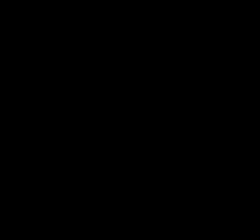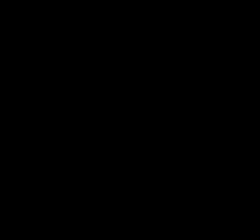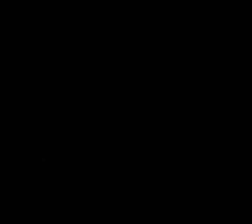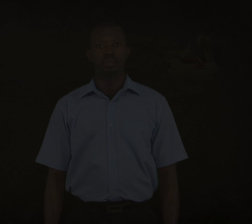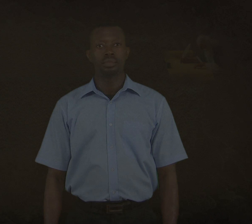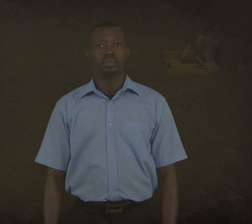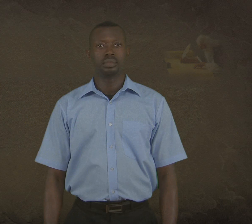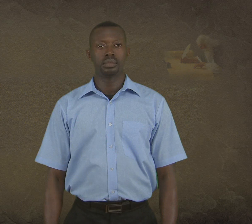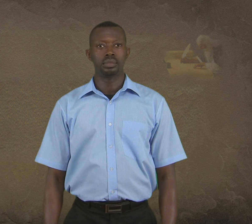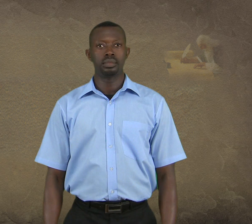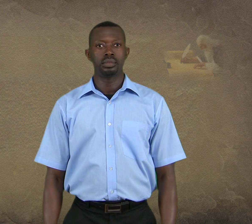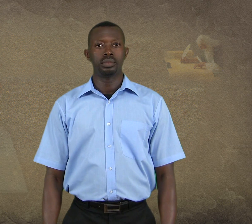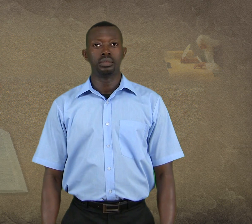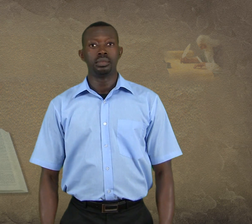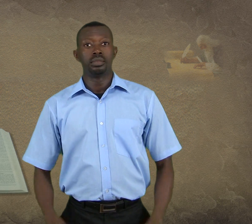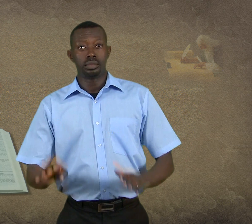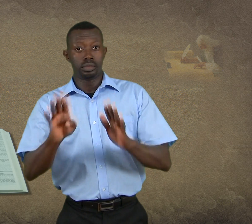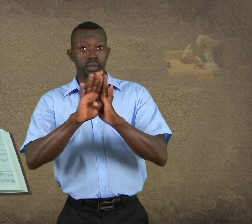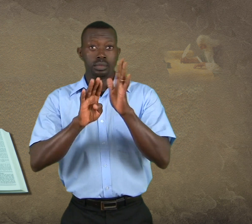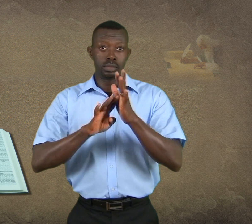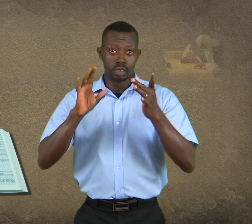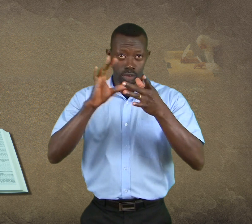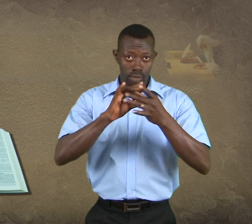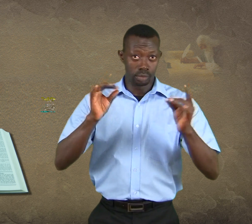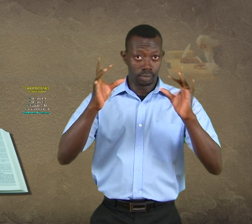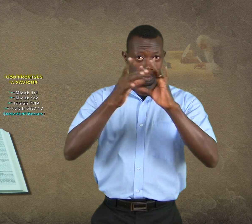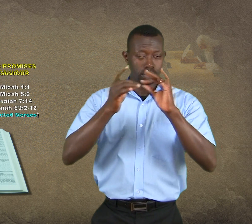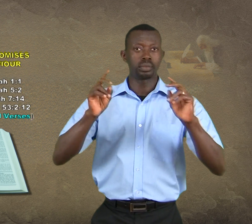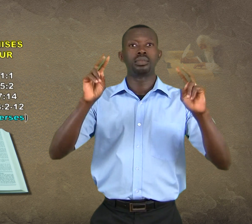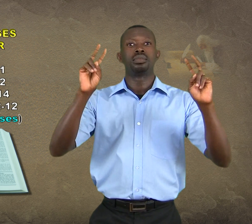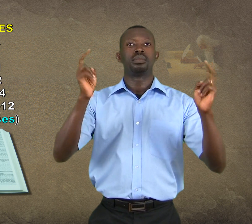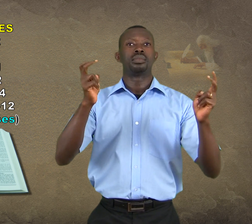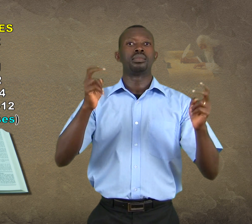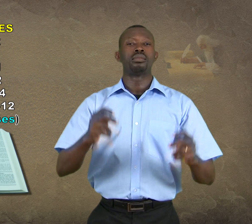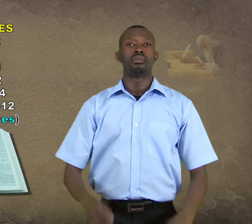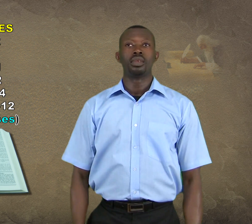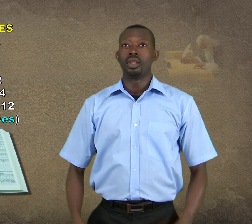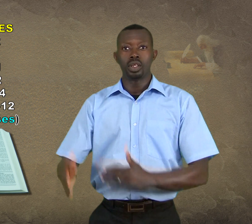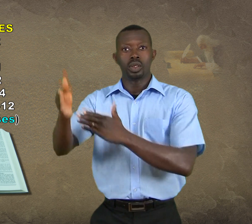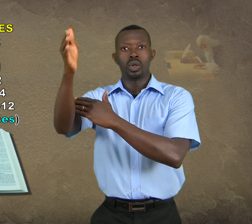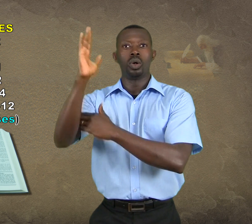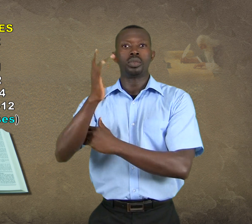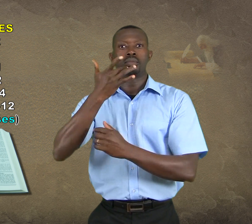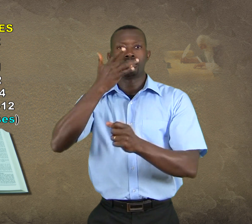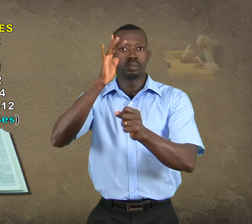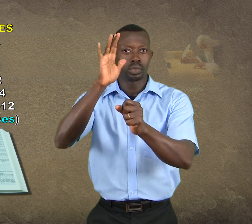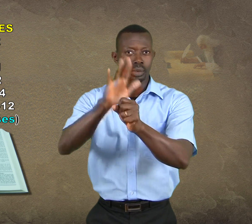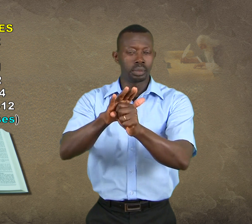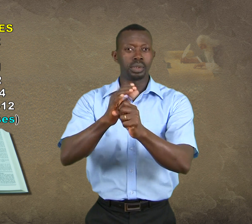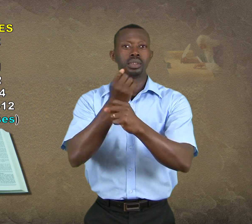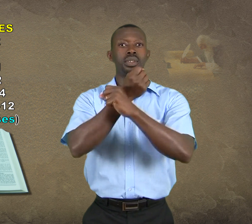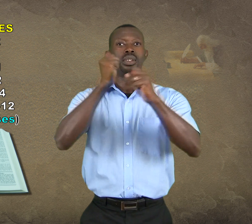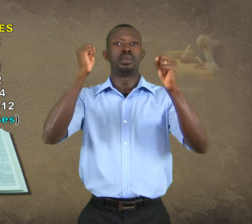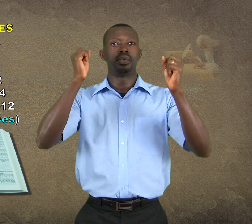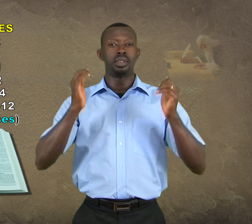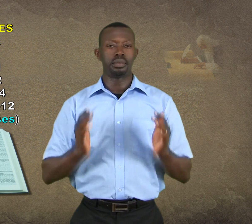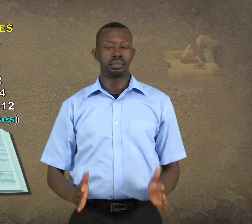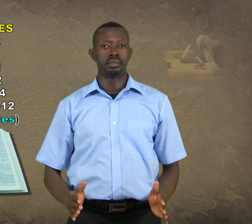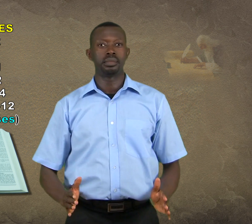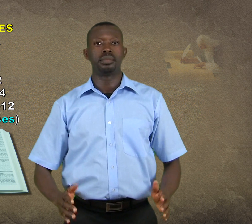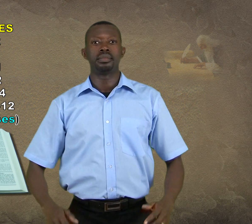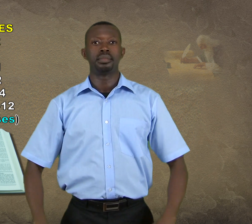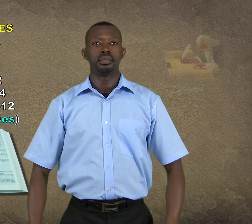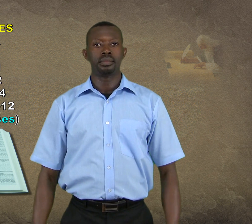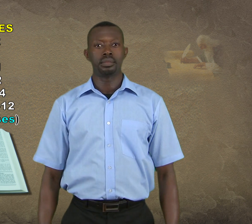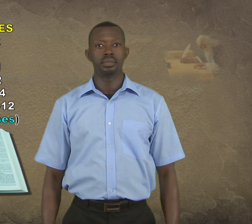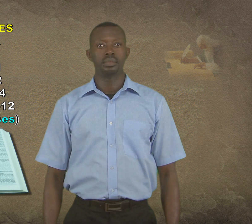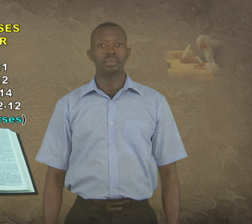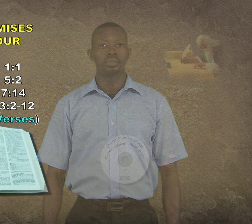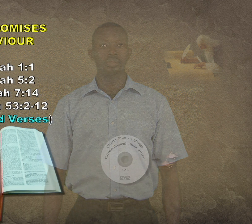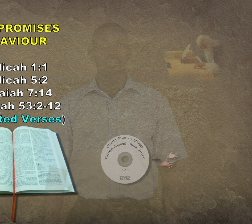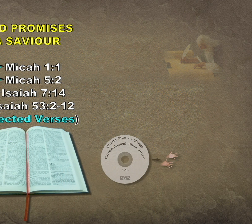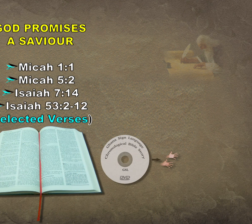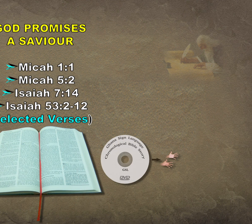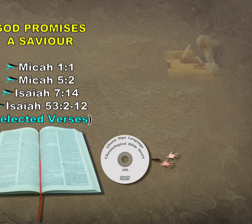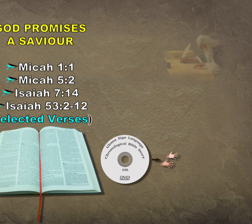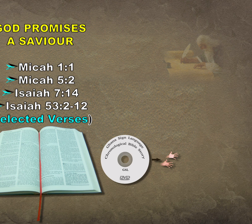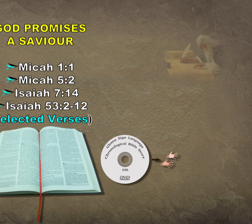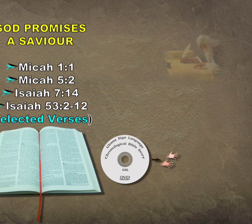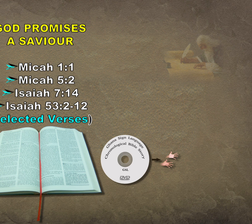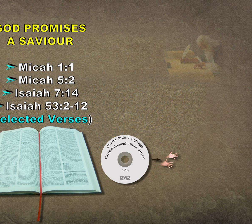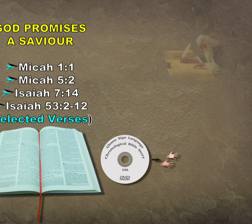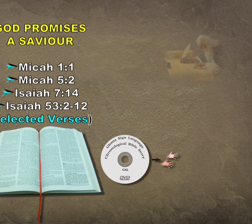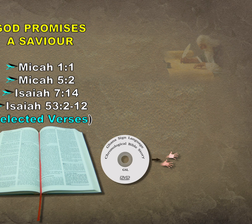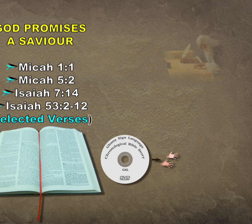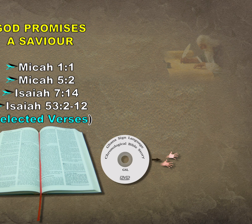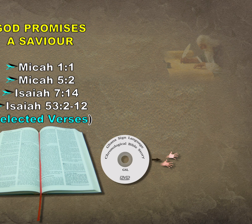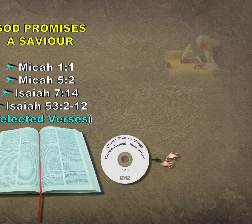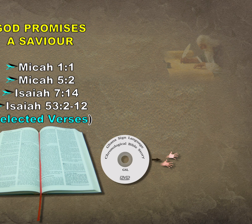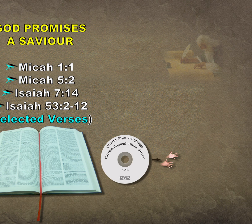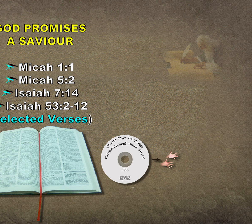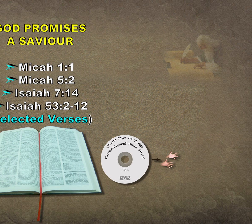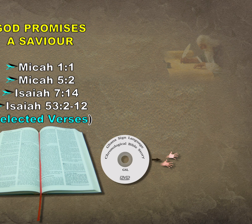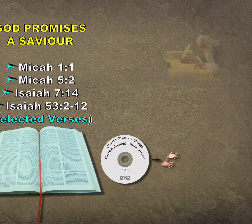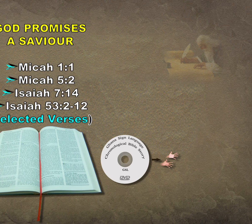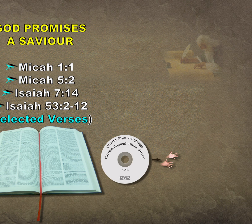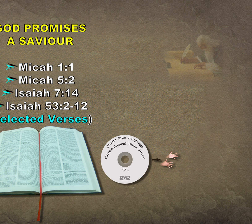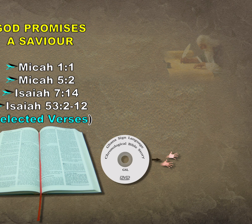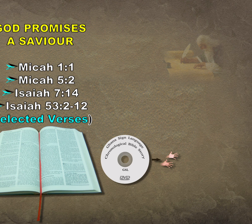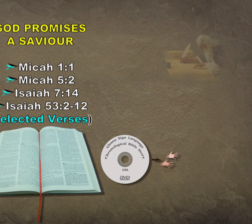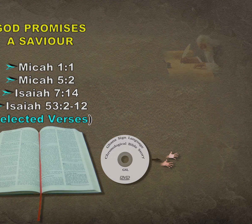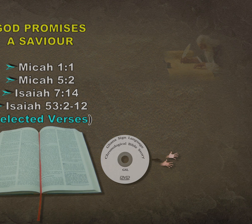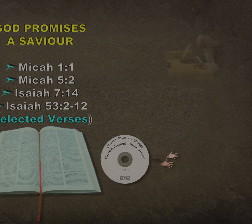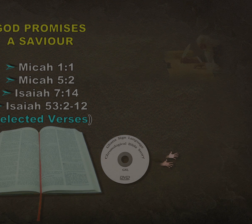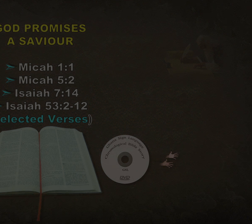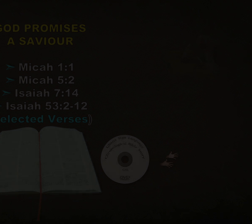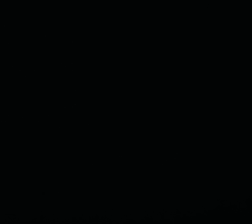God promises a saviour